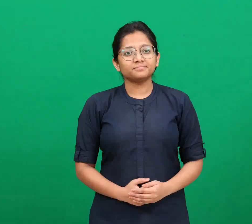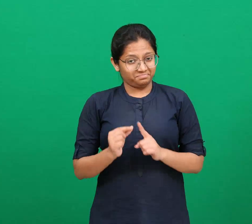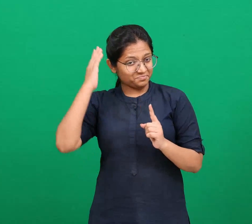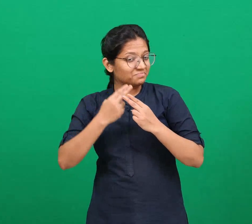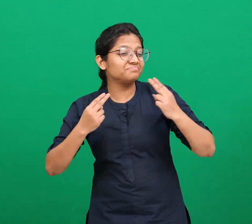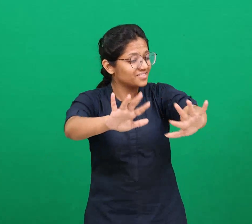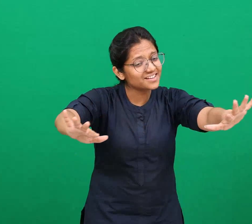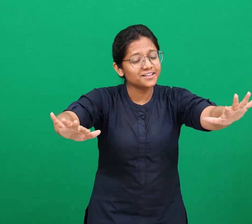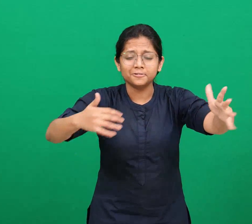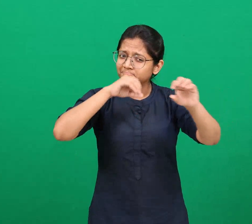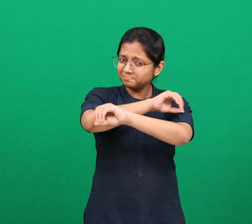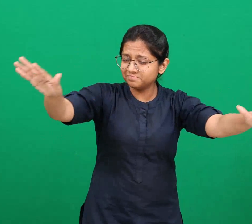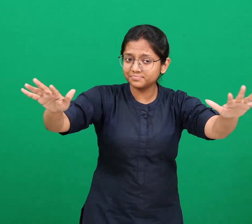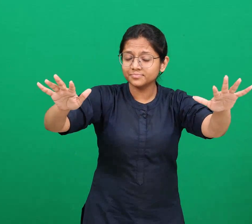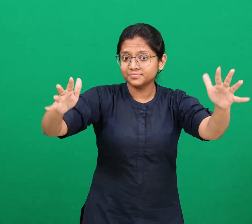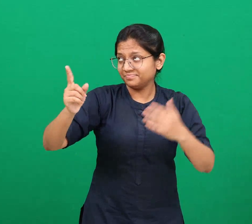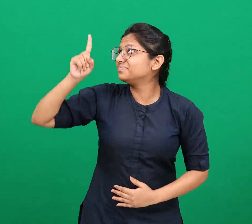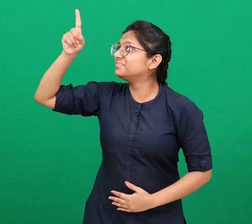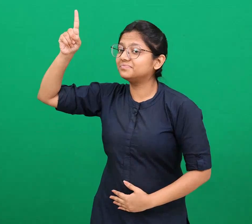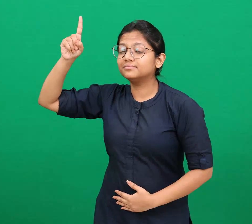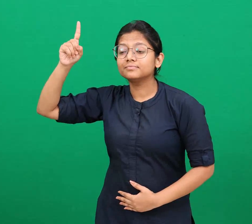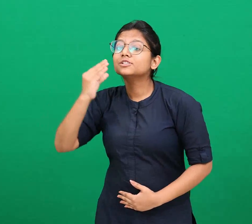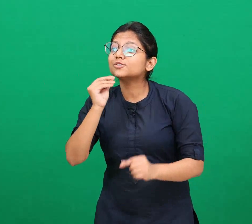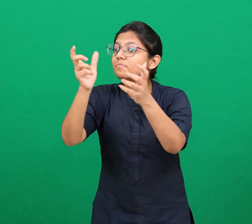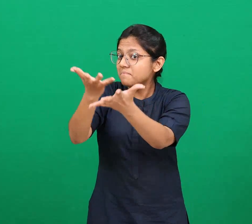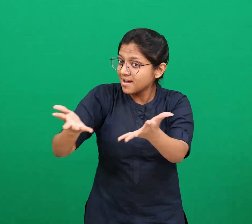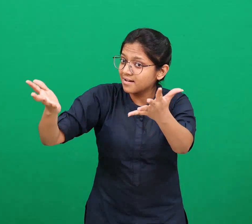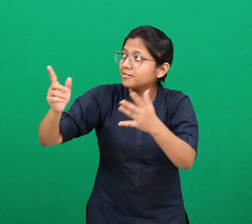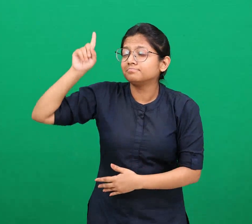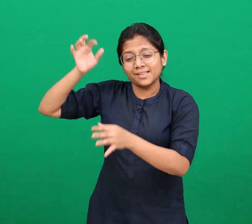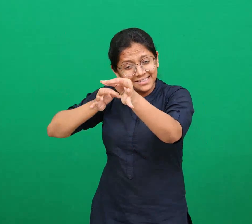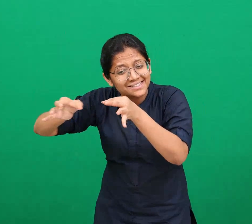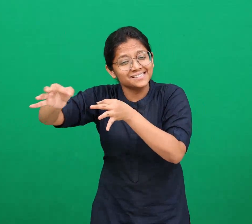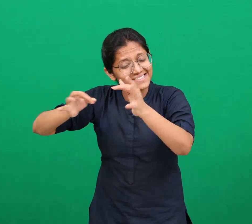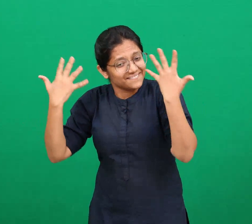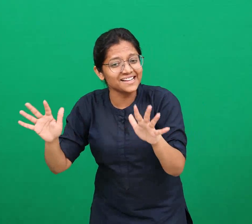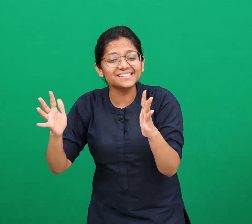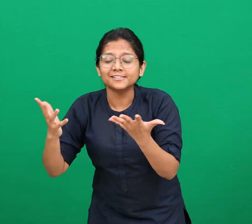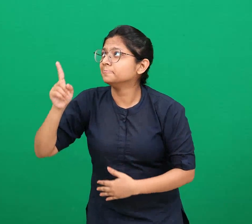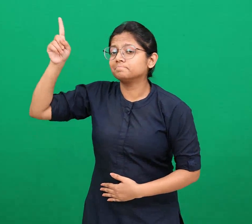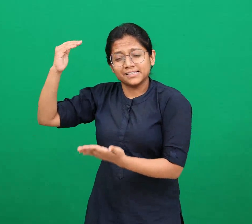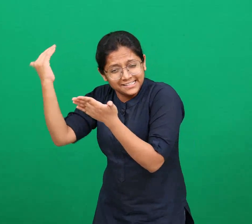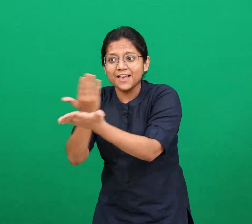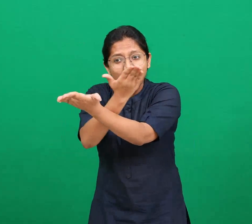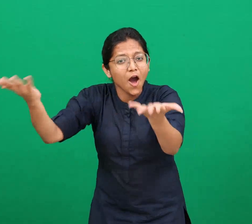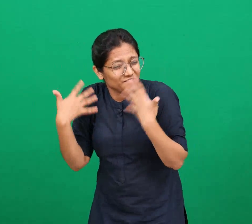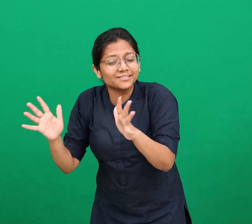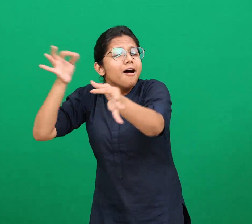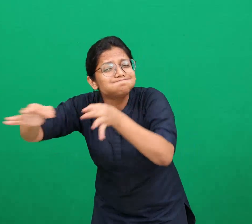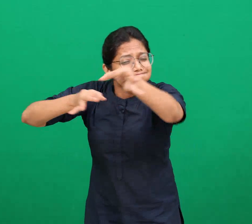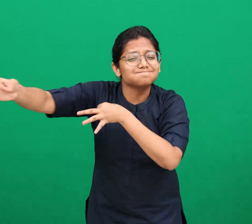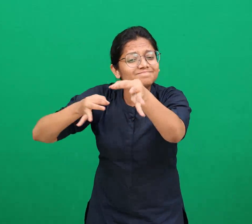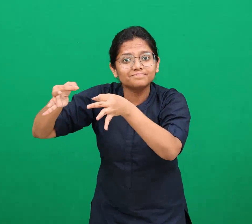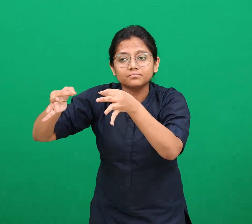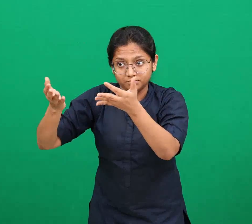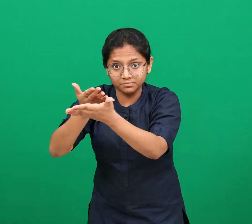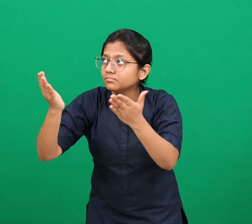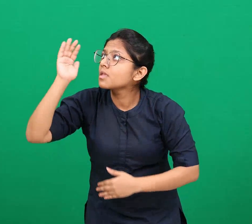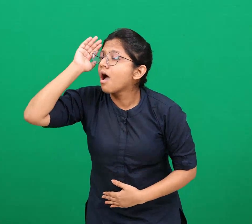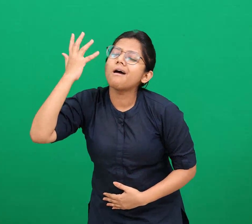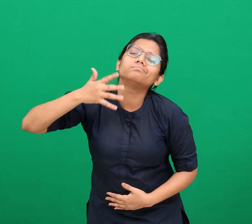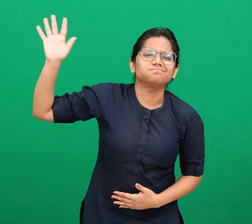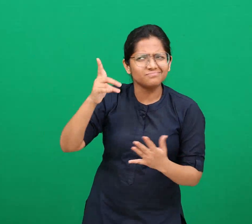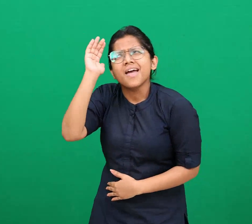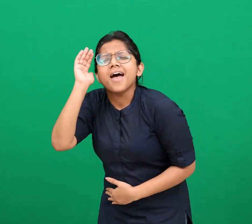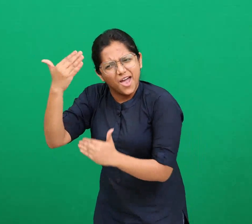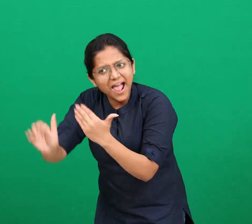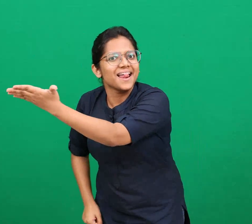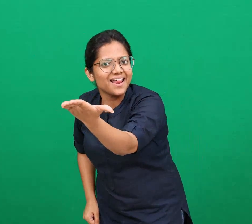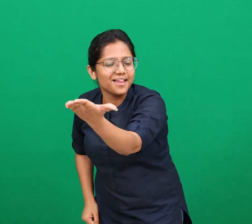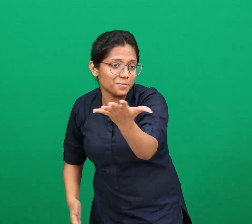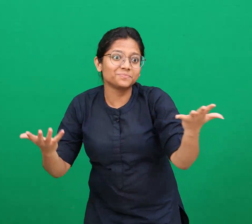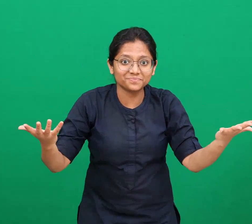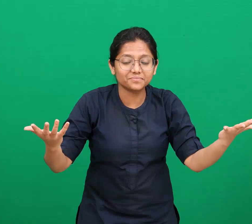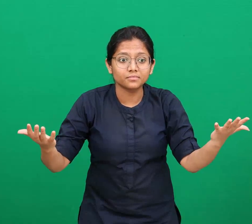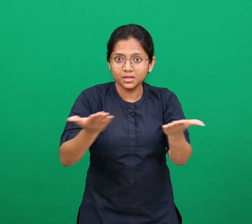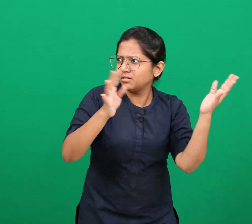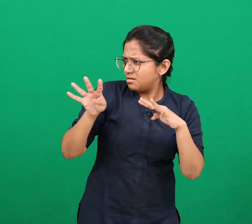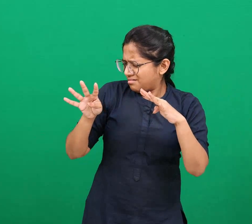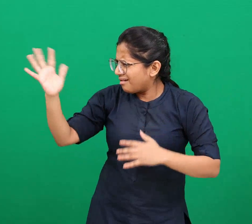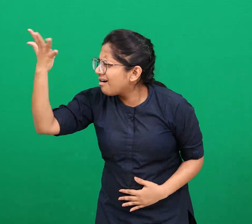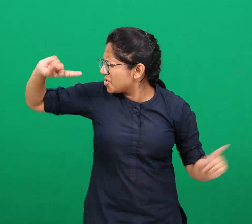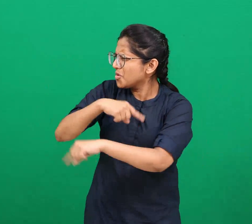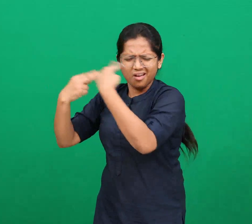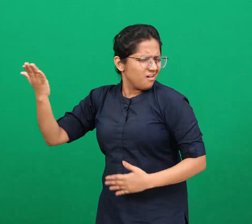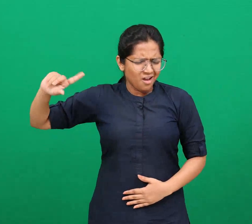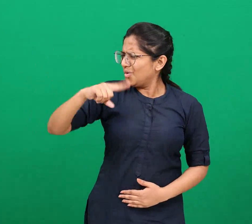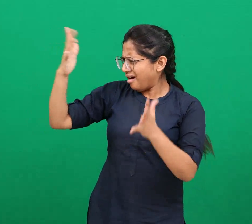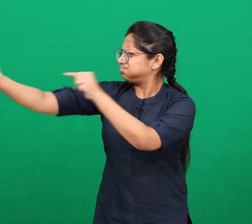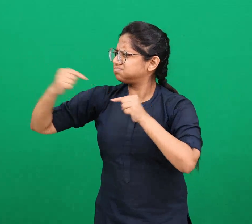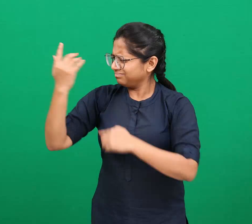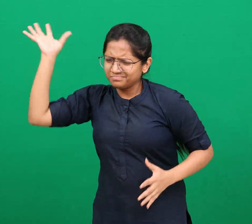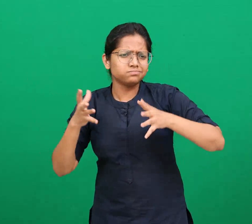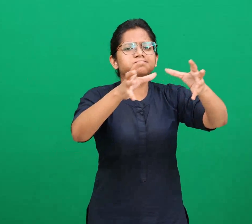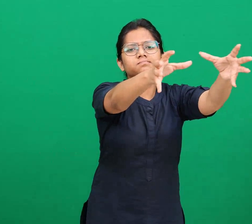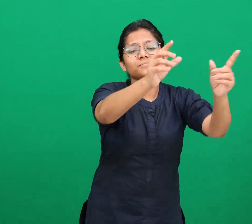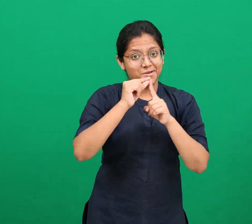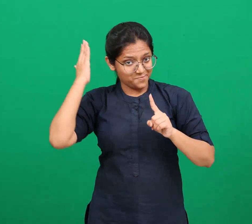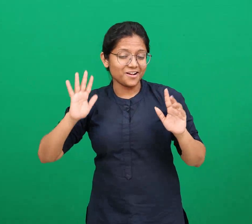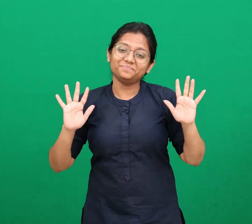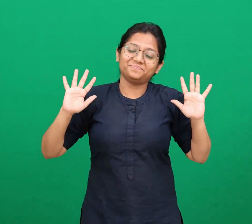Be advised, therefore, that God's salvation has been sent to the Gentiles, and they will listen!"